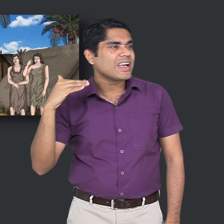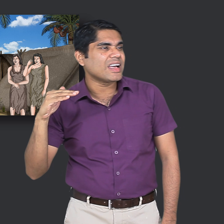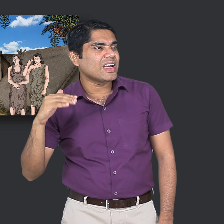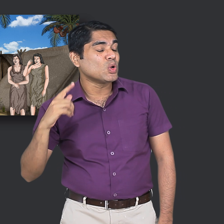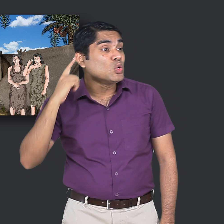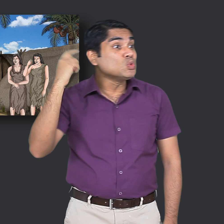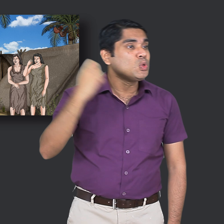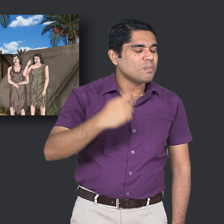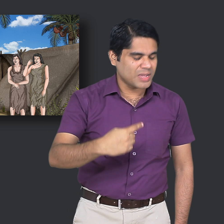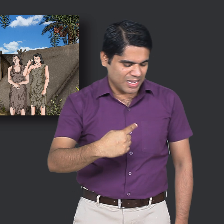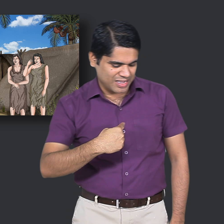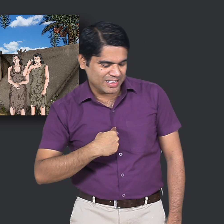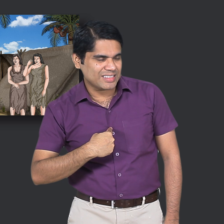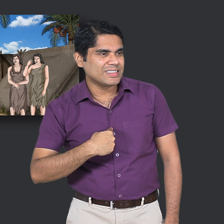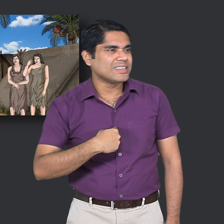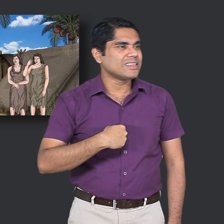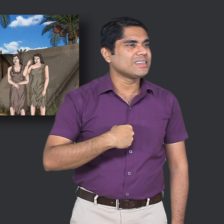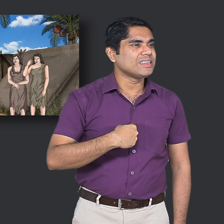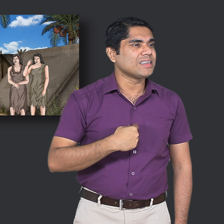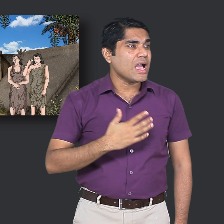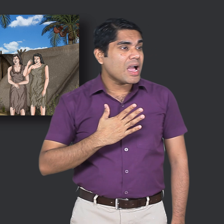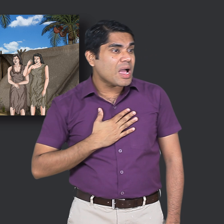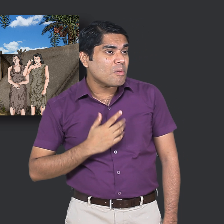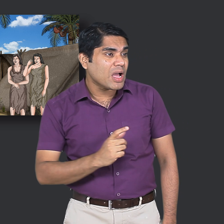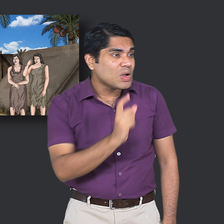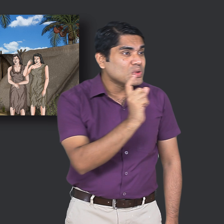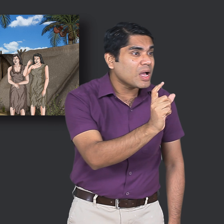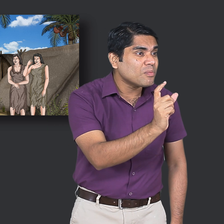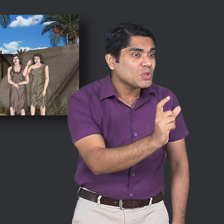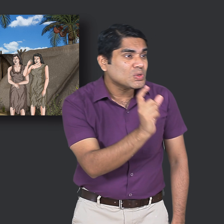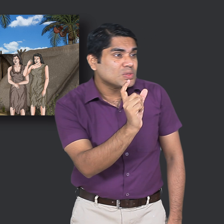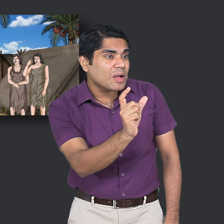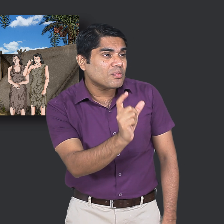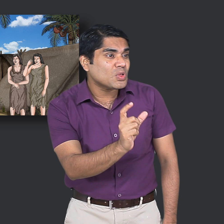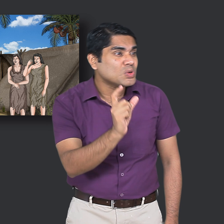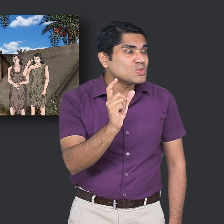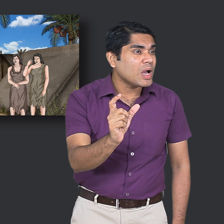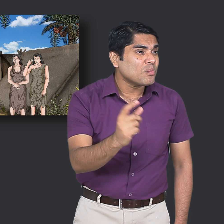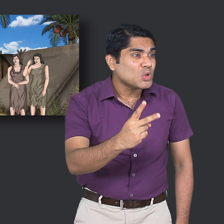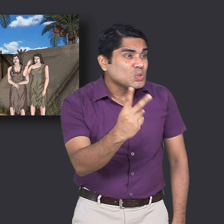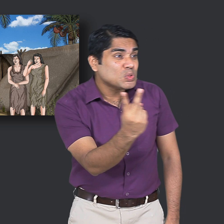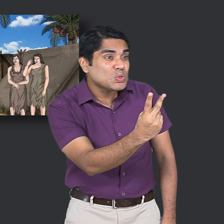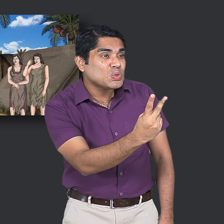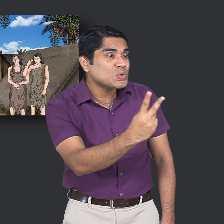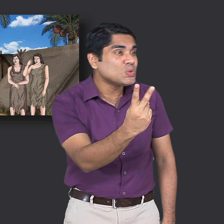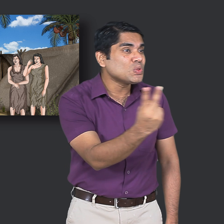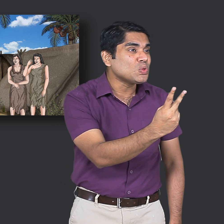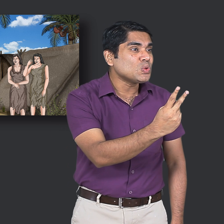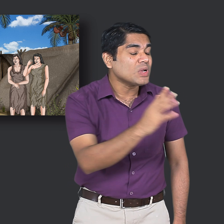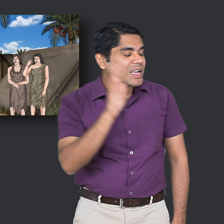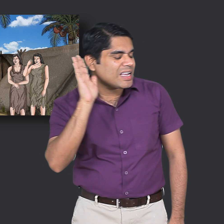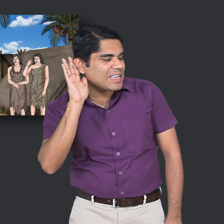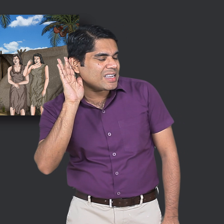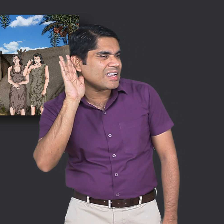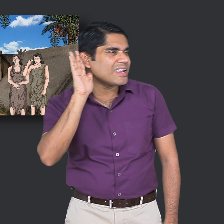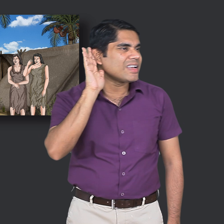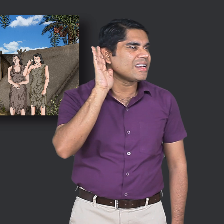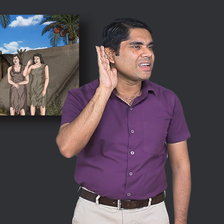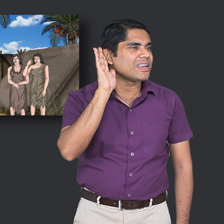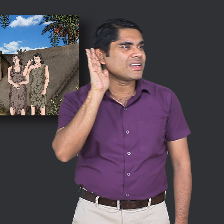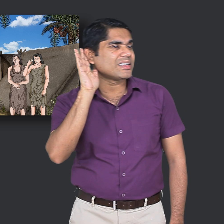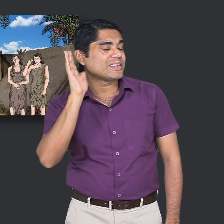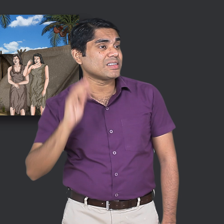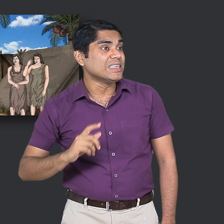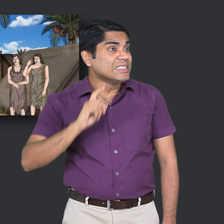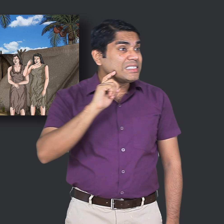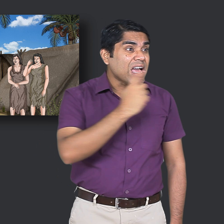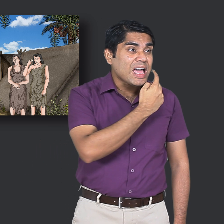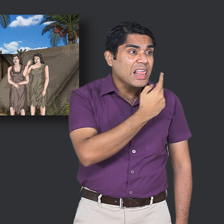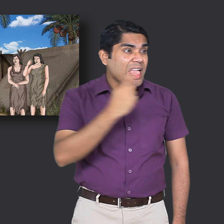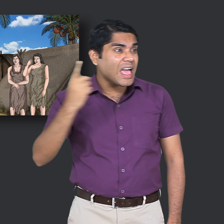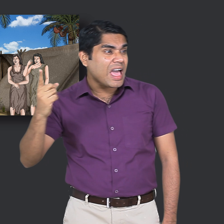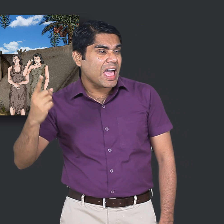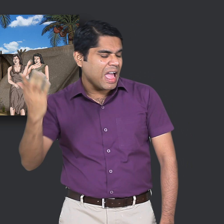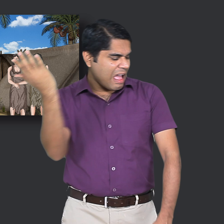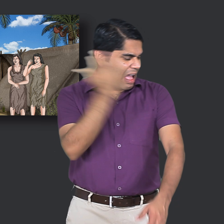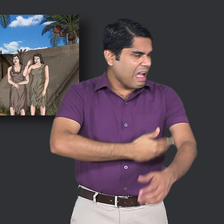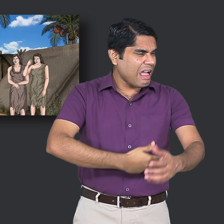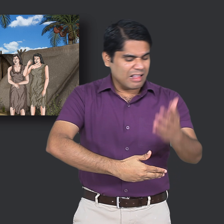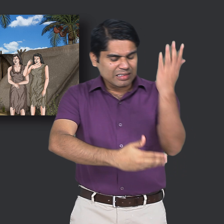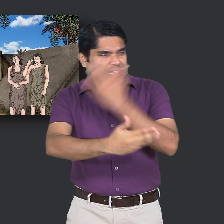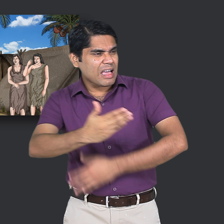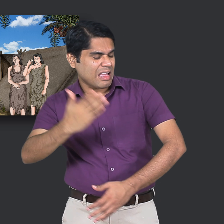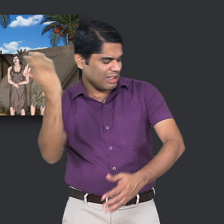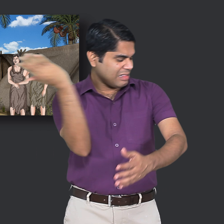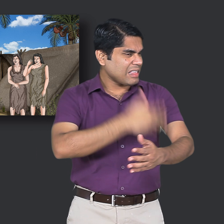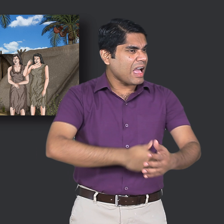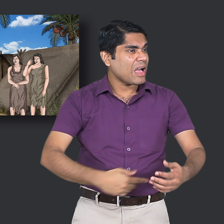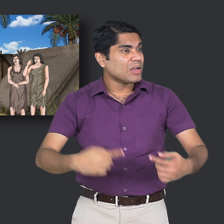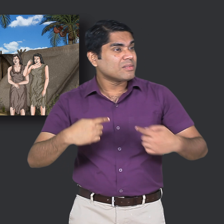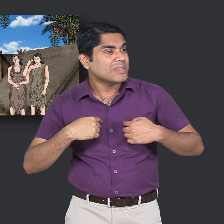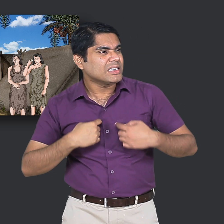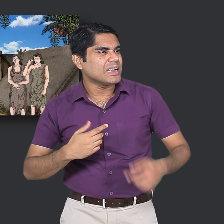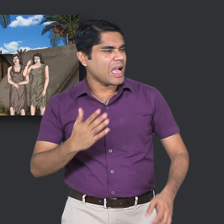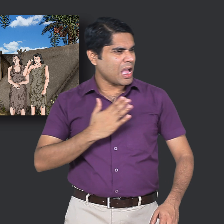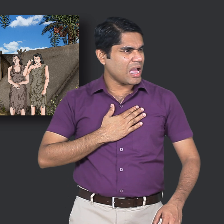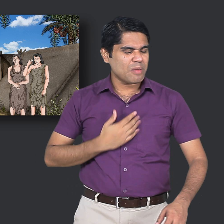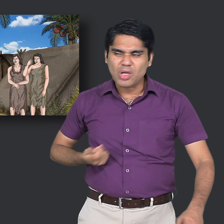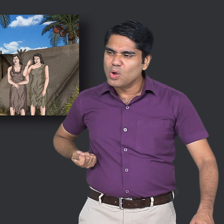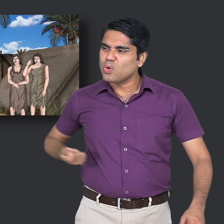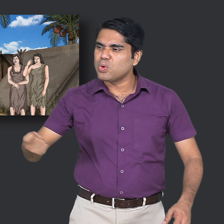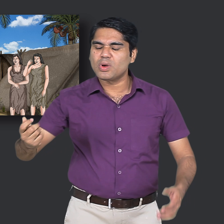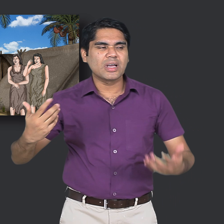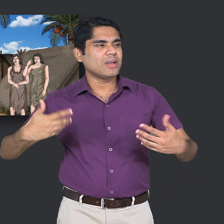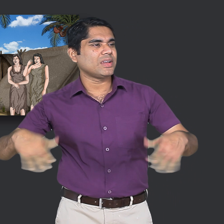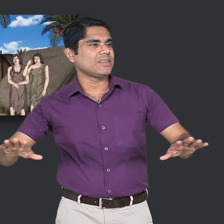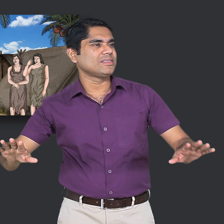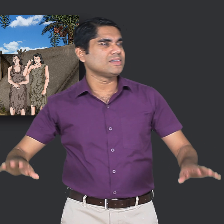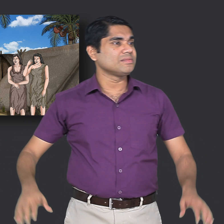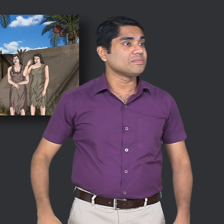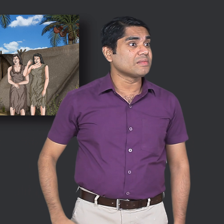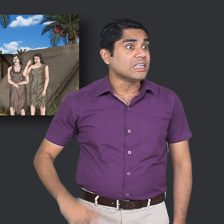wives of Lamech, listen to my speech.